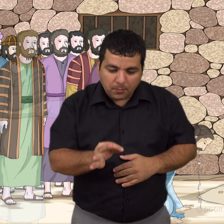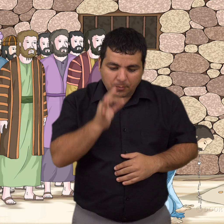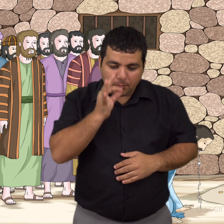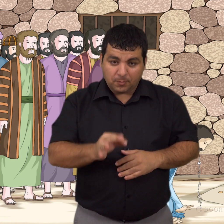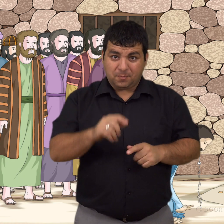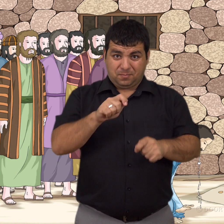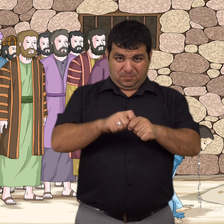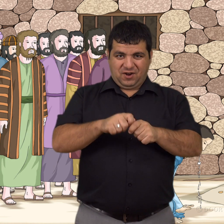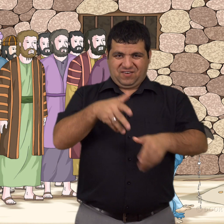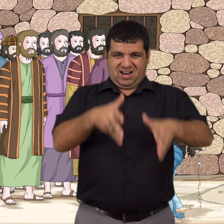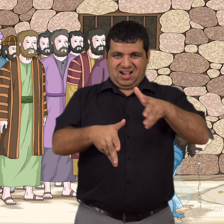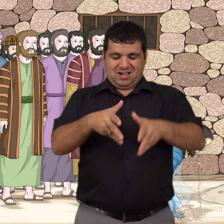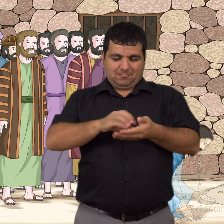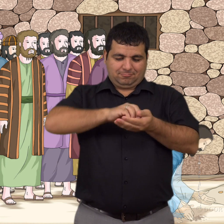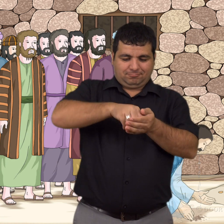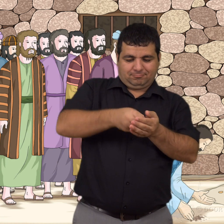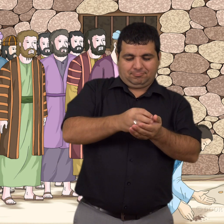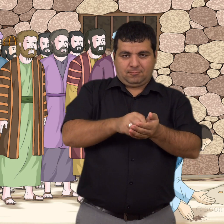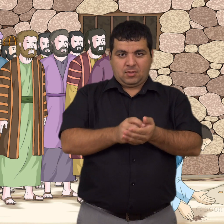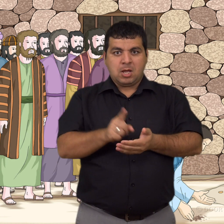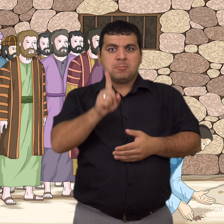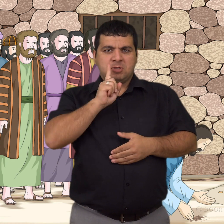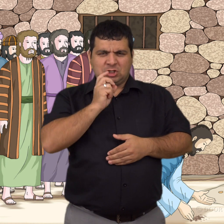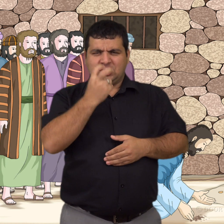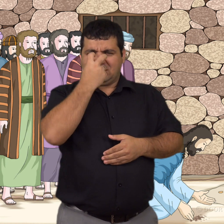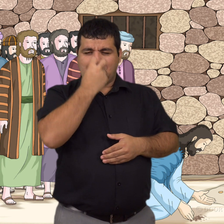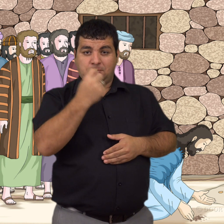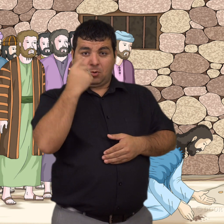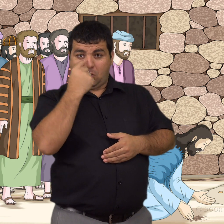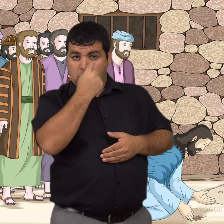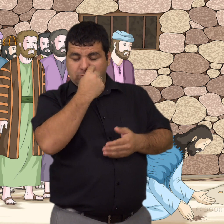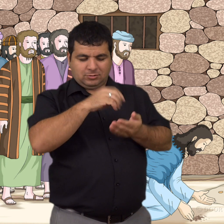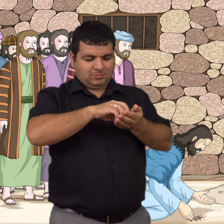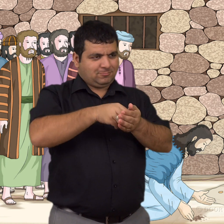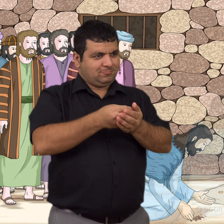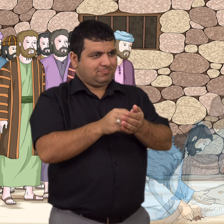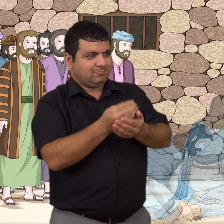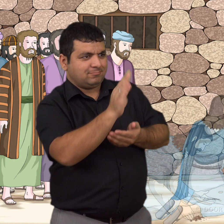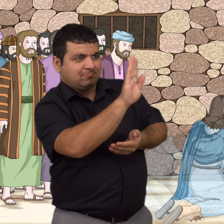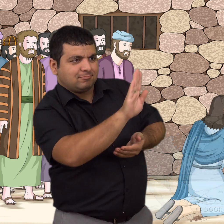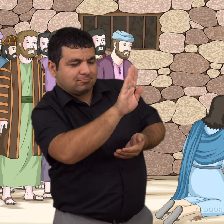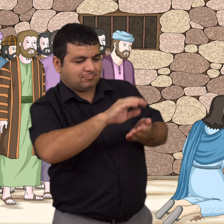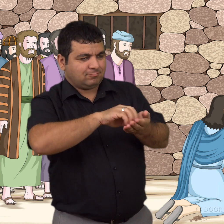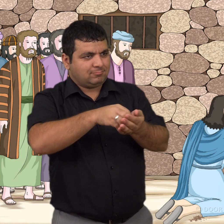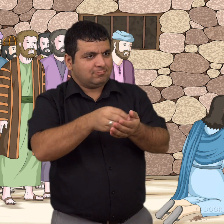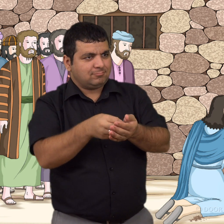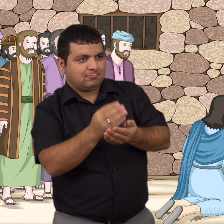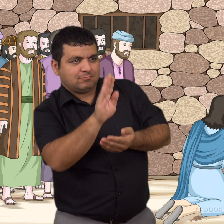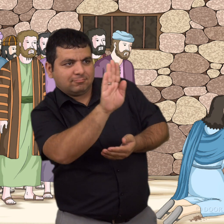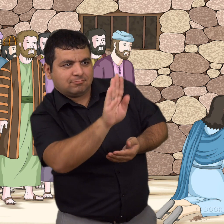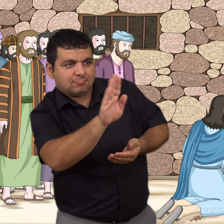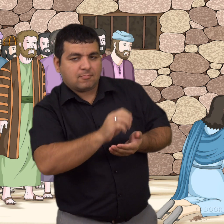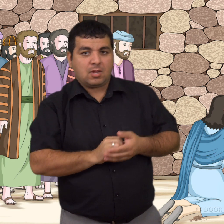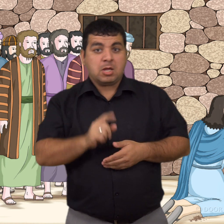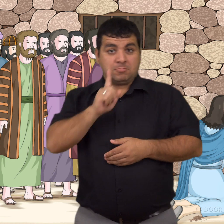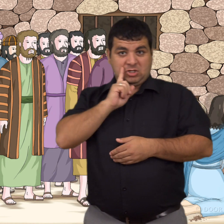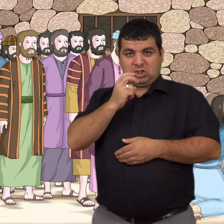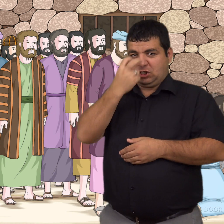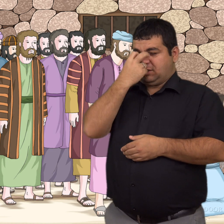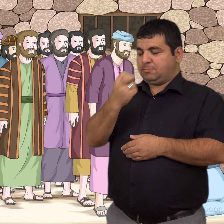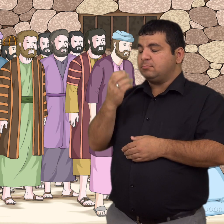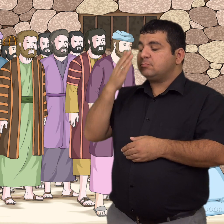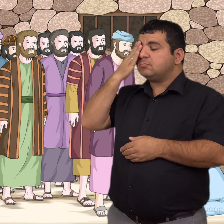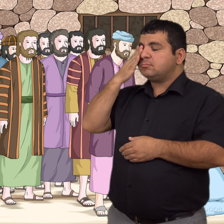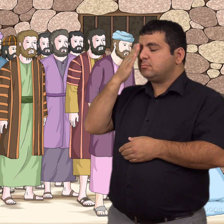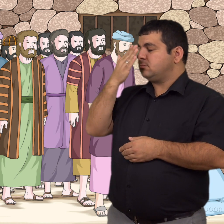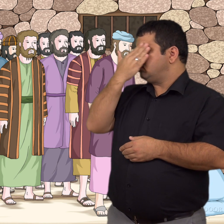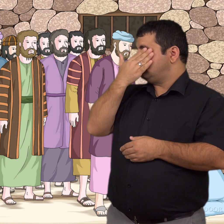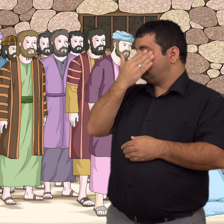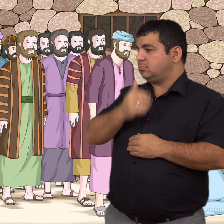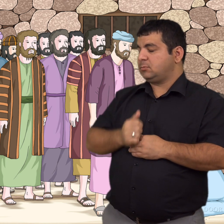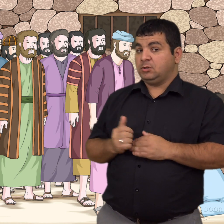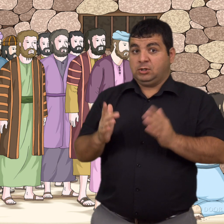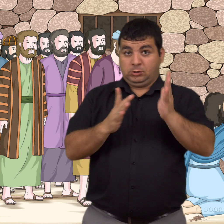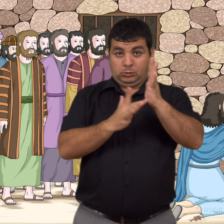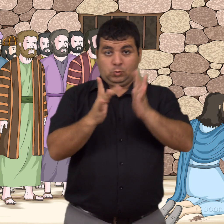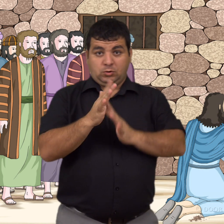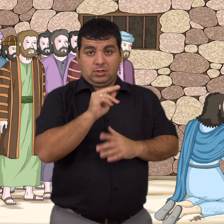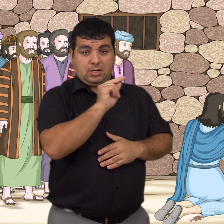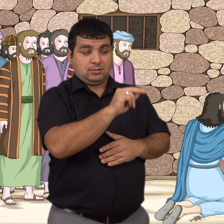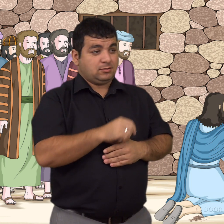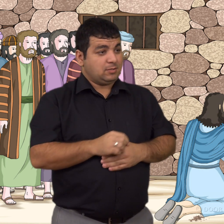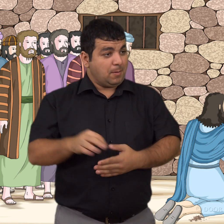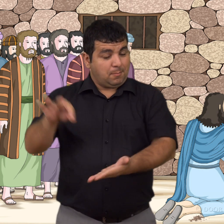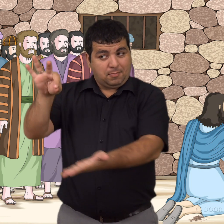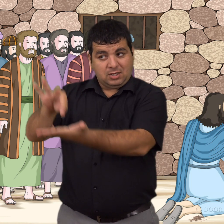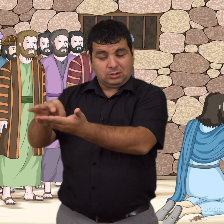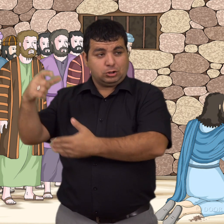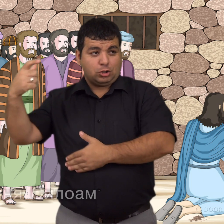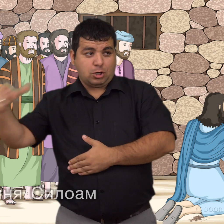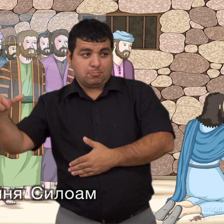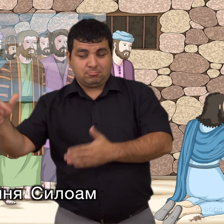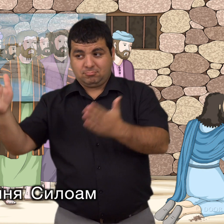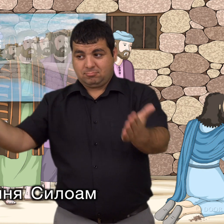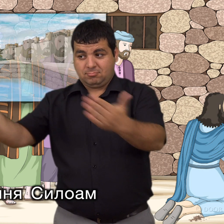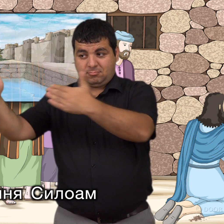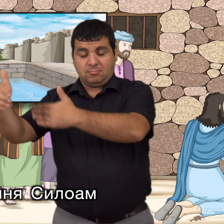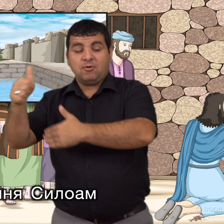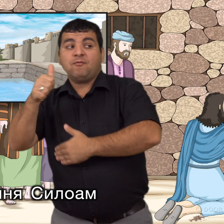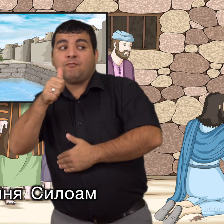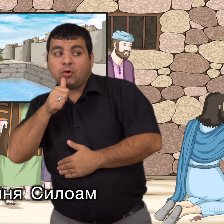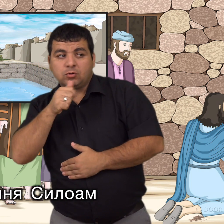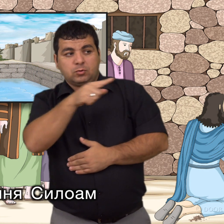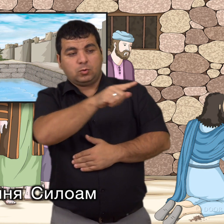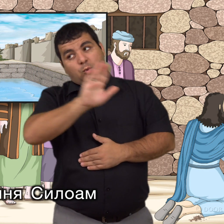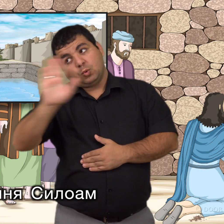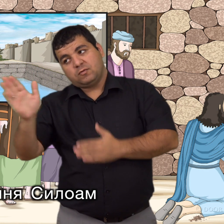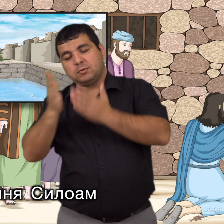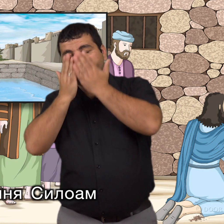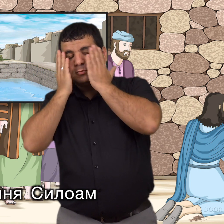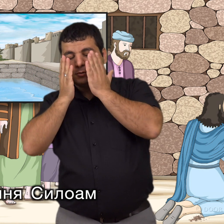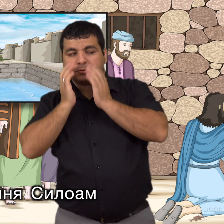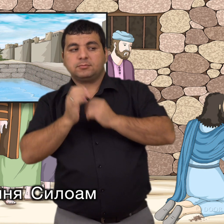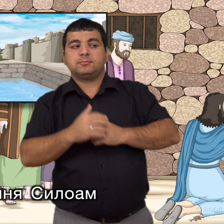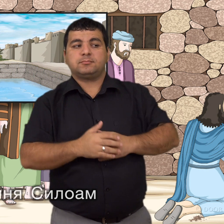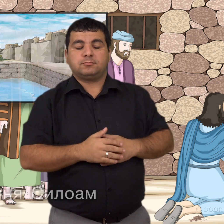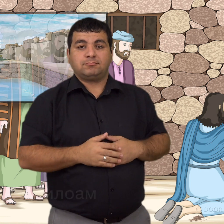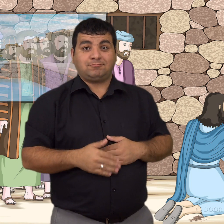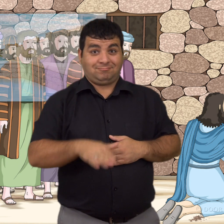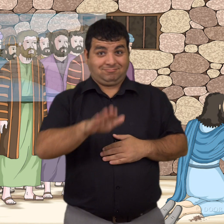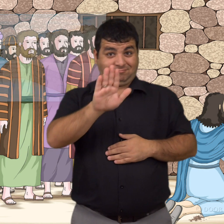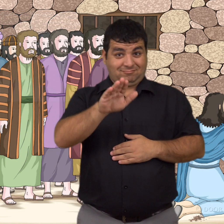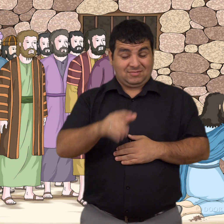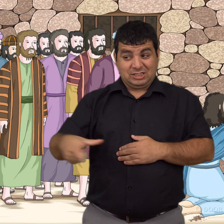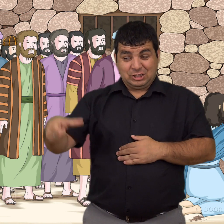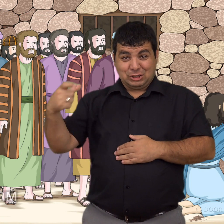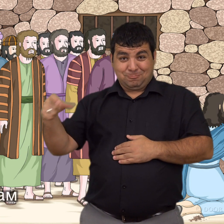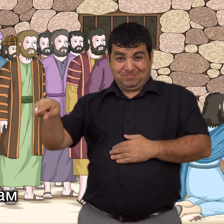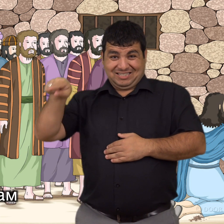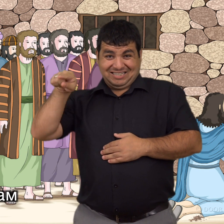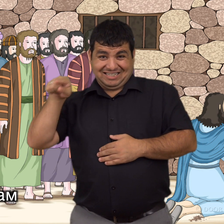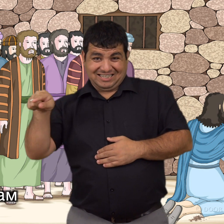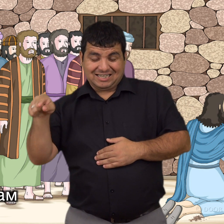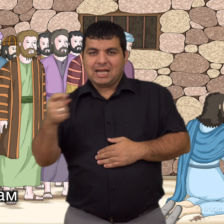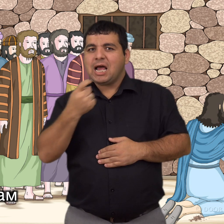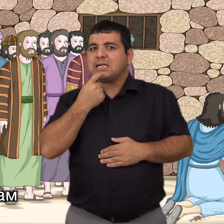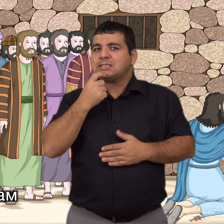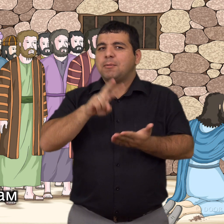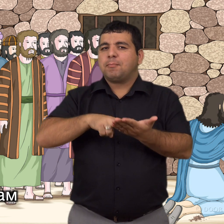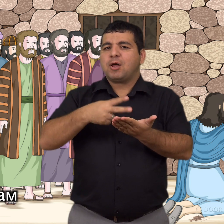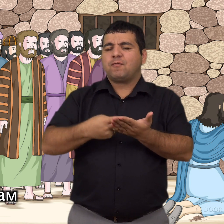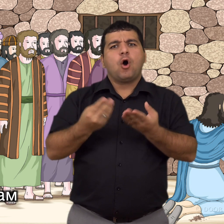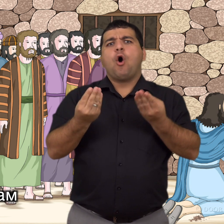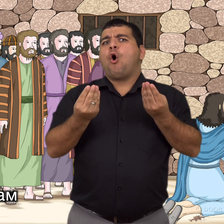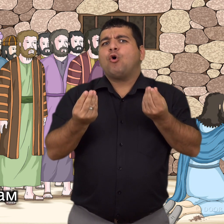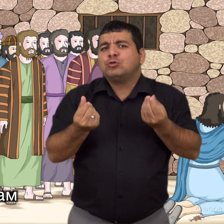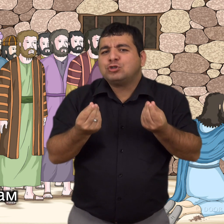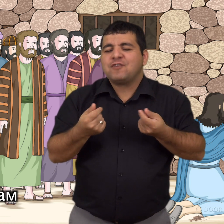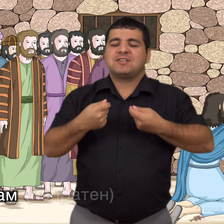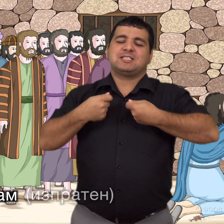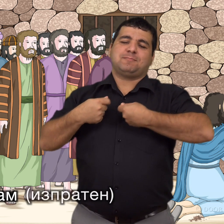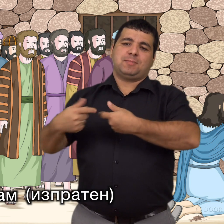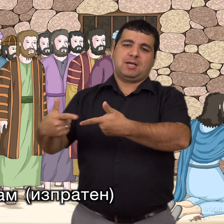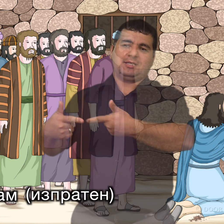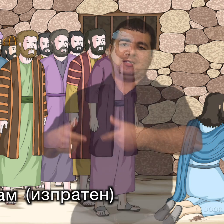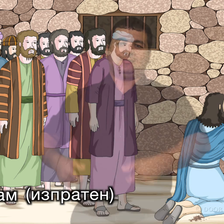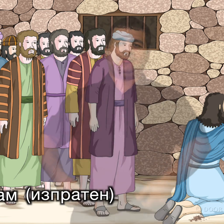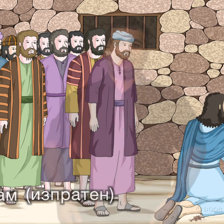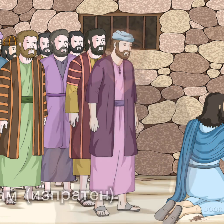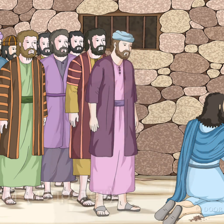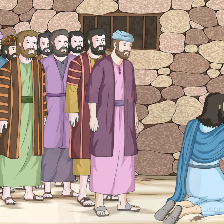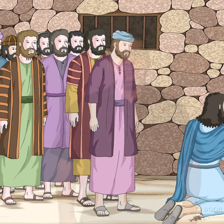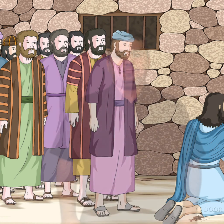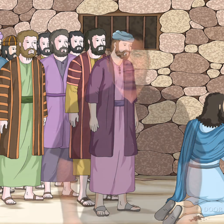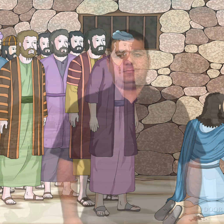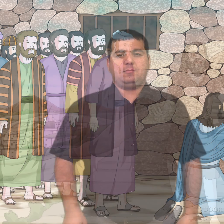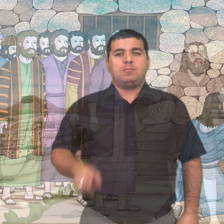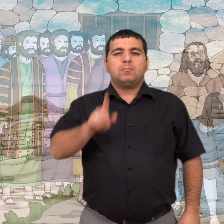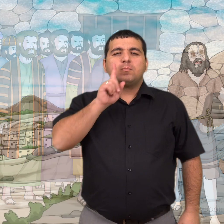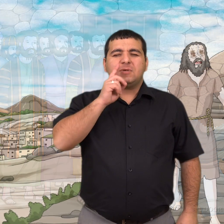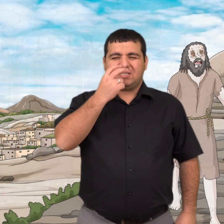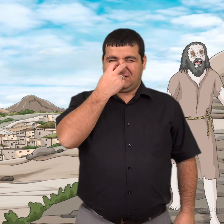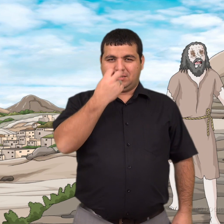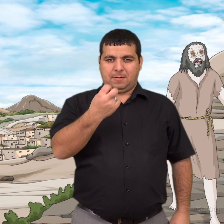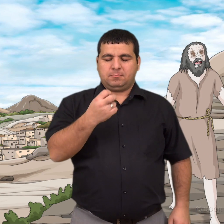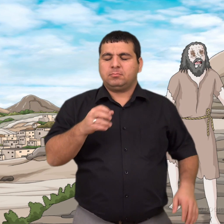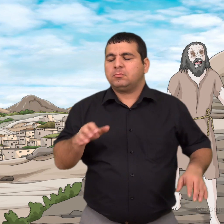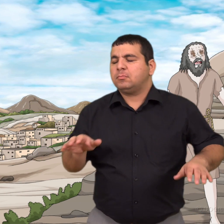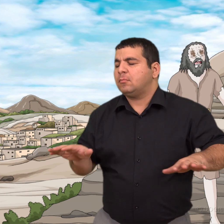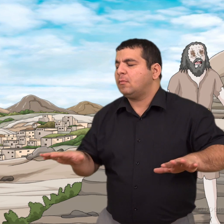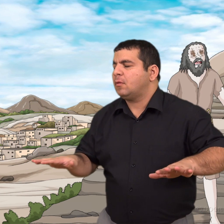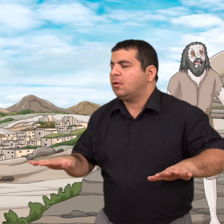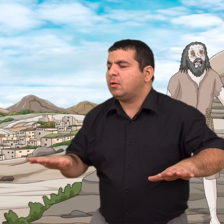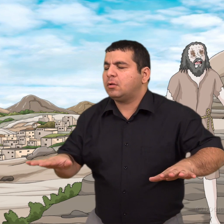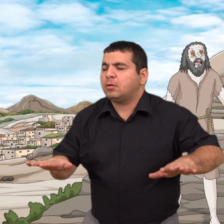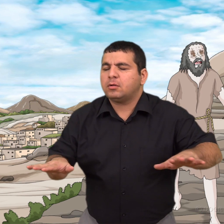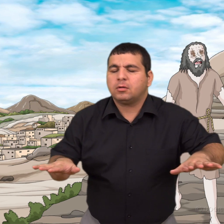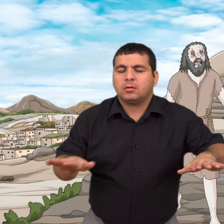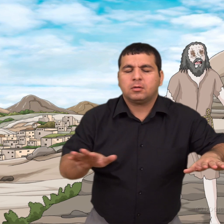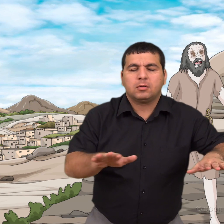When Jesus had said this, He spit on the ground, made some mud, and applied it to the man’s eyes. Then He told him, “Go, wash in the Pool of Siloam” (which means “Sent”).